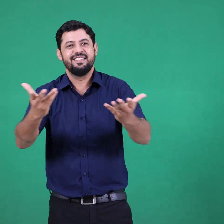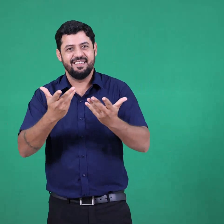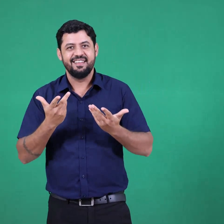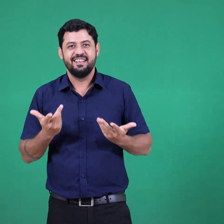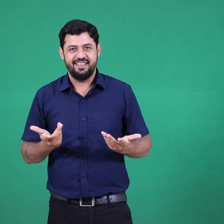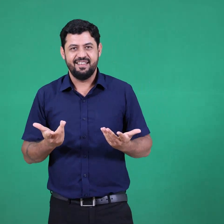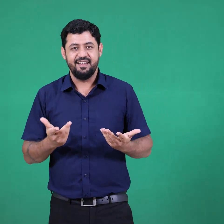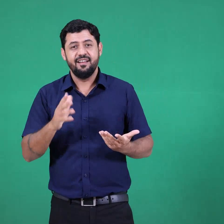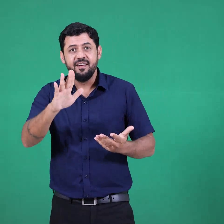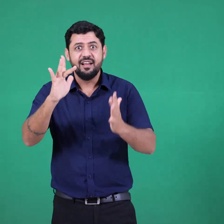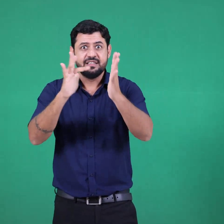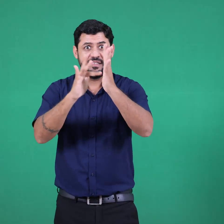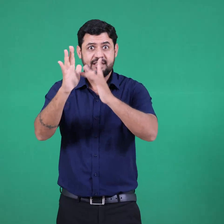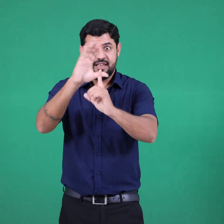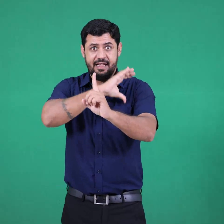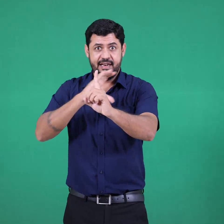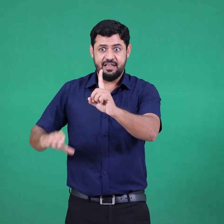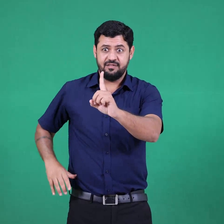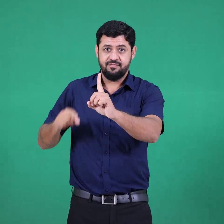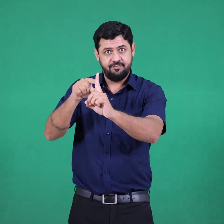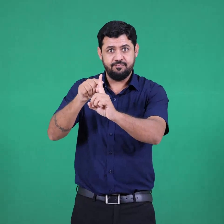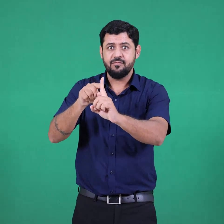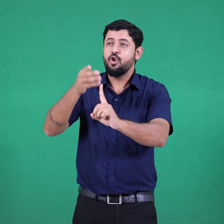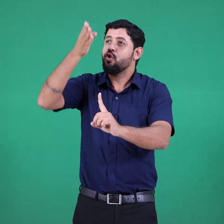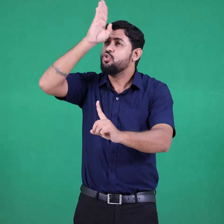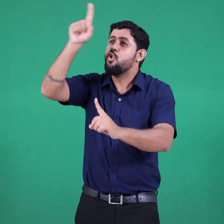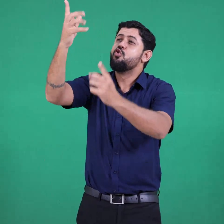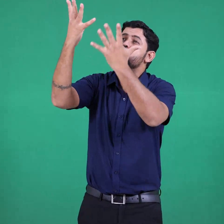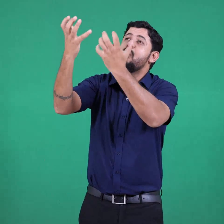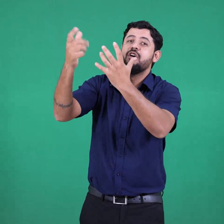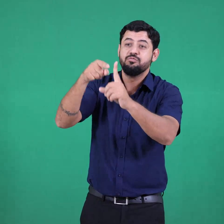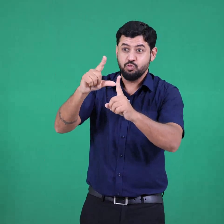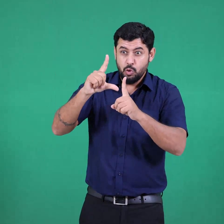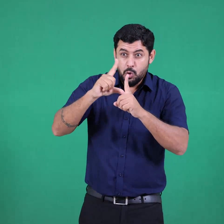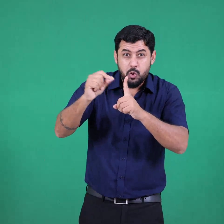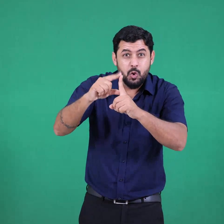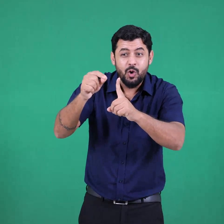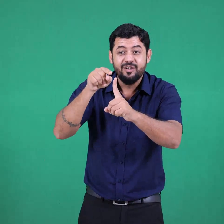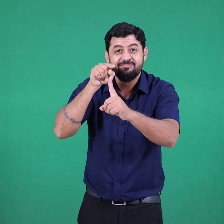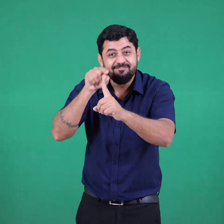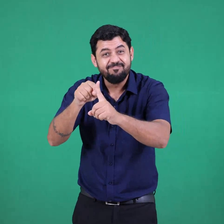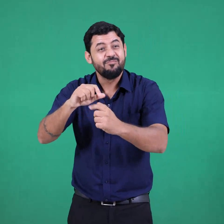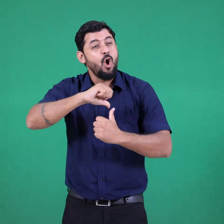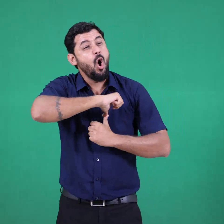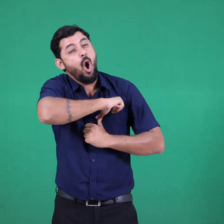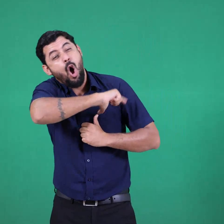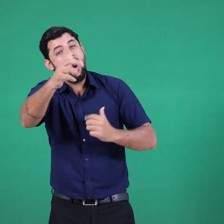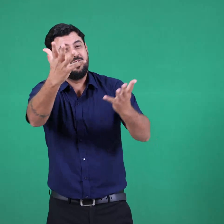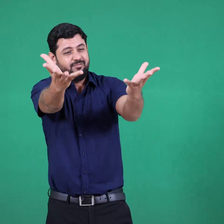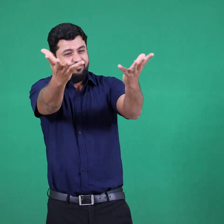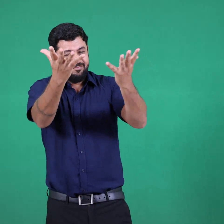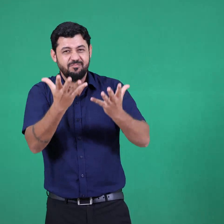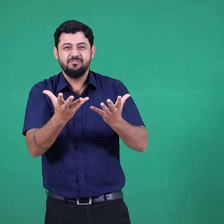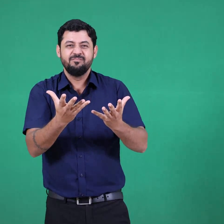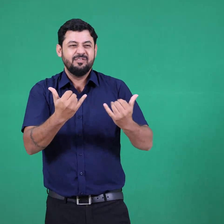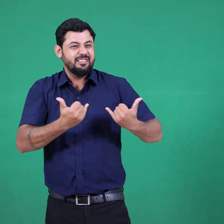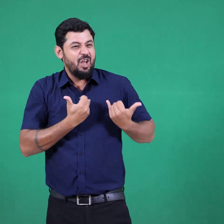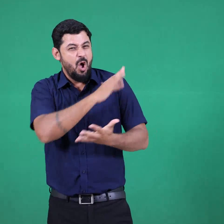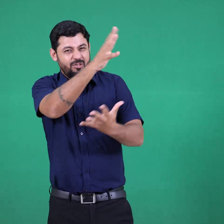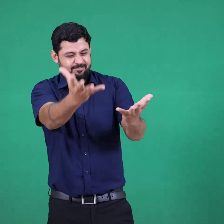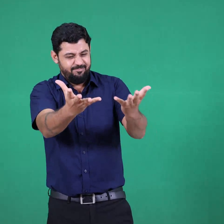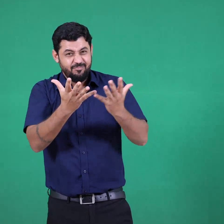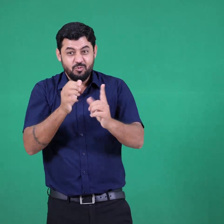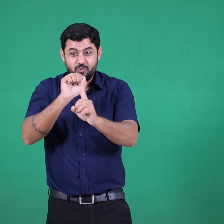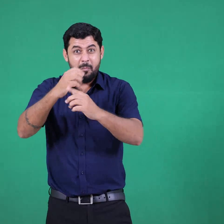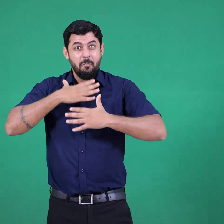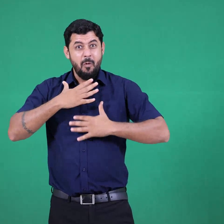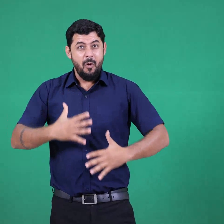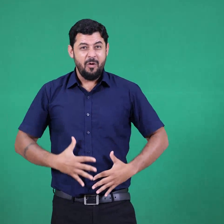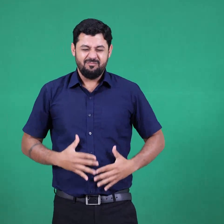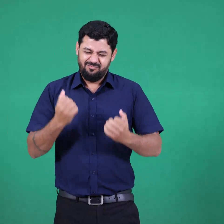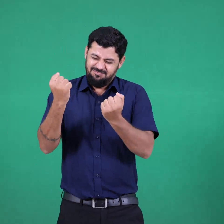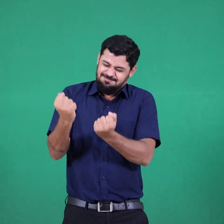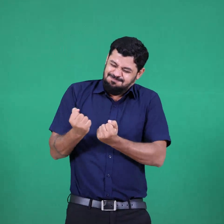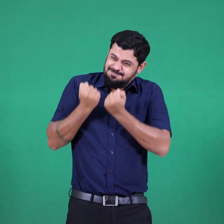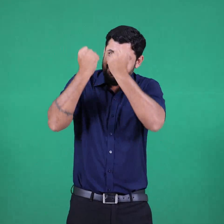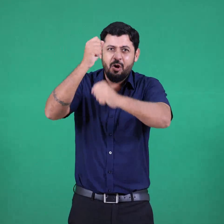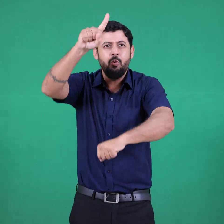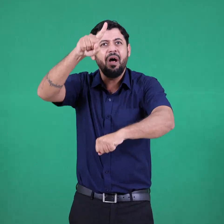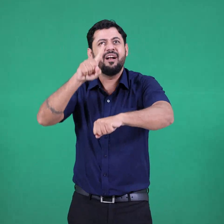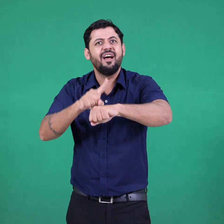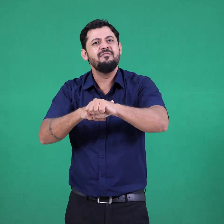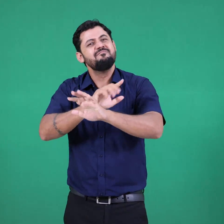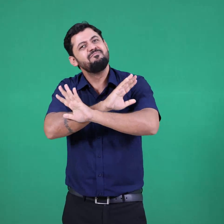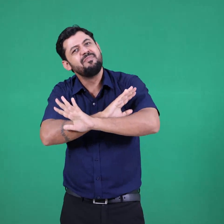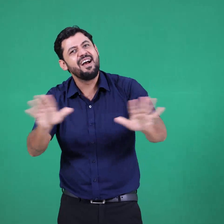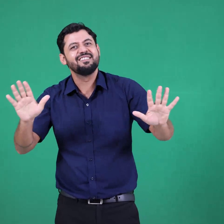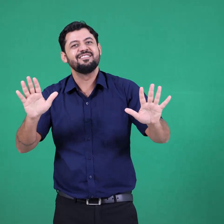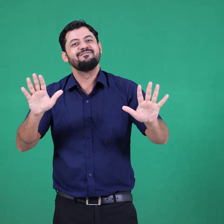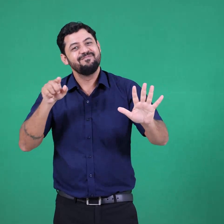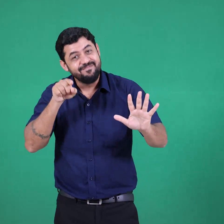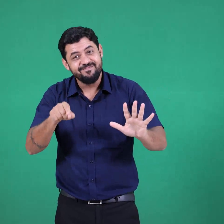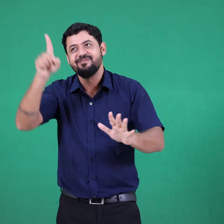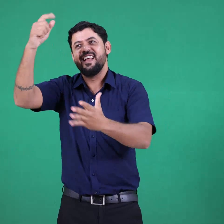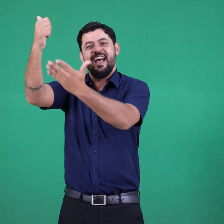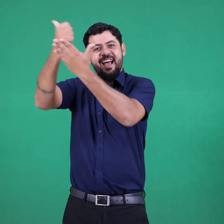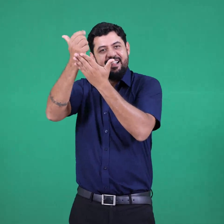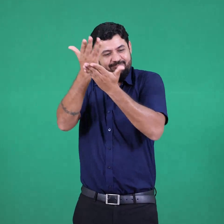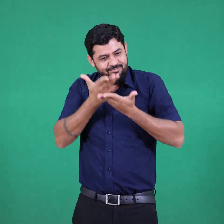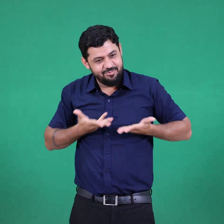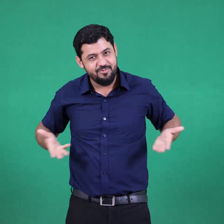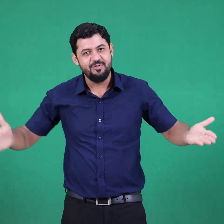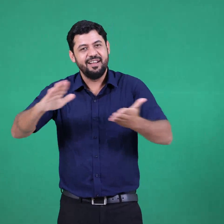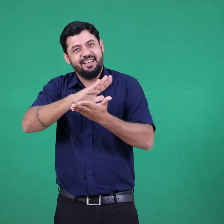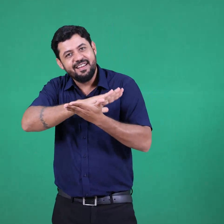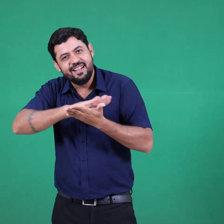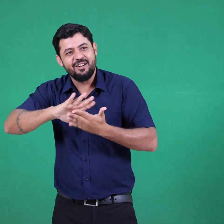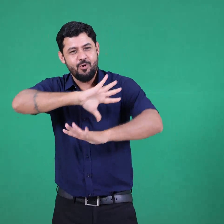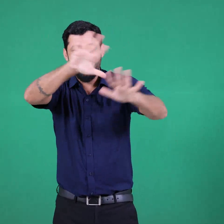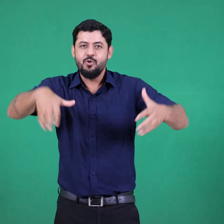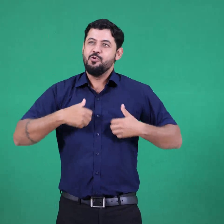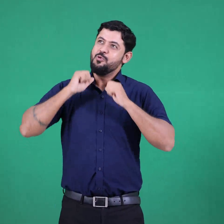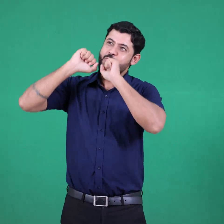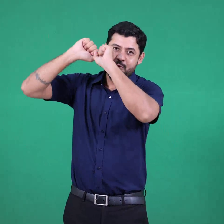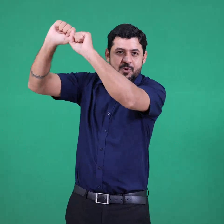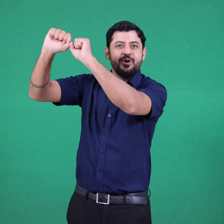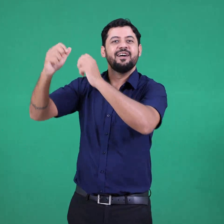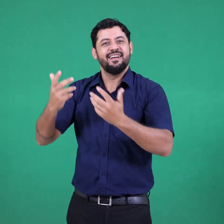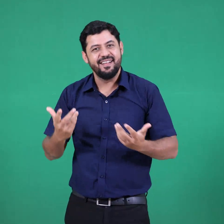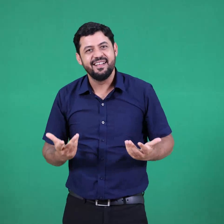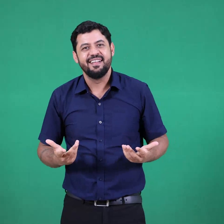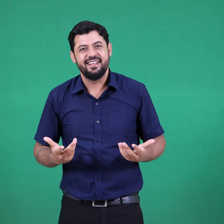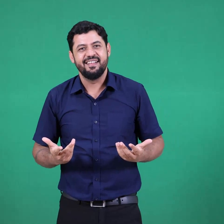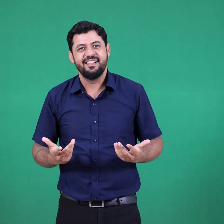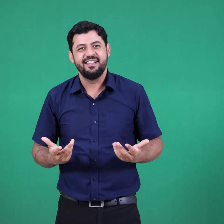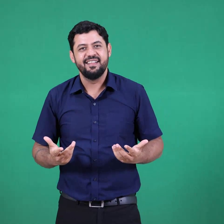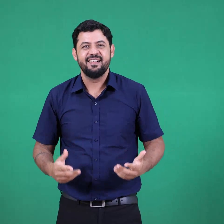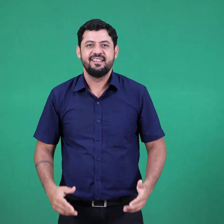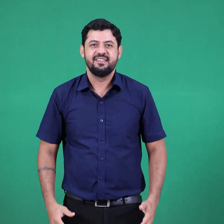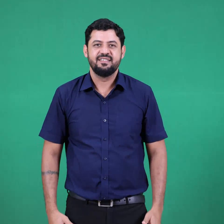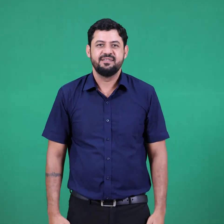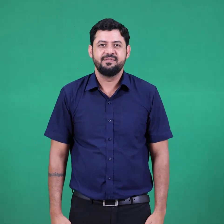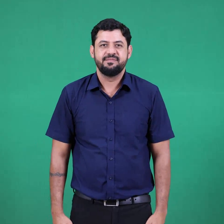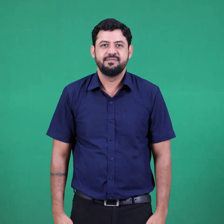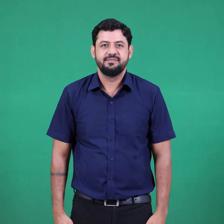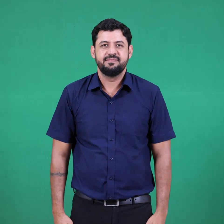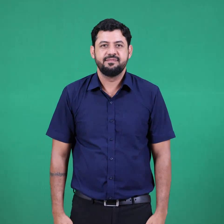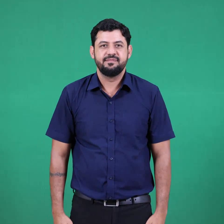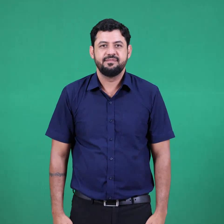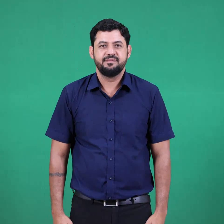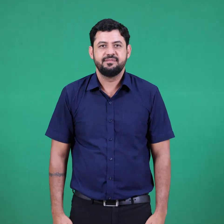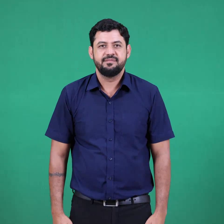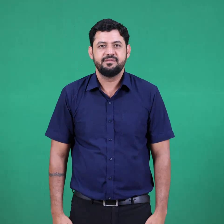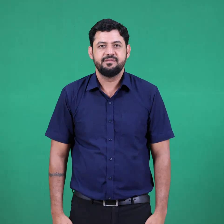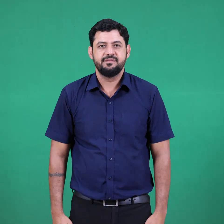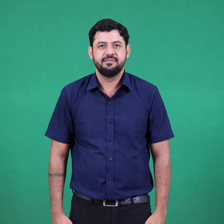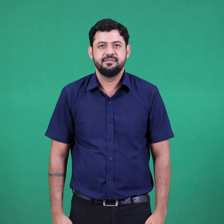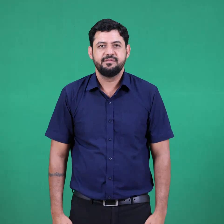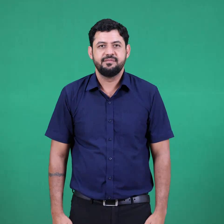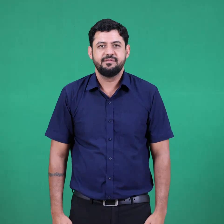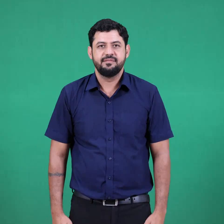And by that will, we have been sanctified through the sacrifice of the body of Jesus Christ once for all.